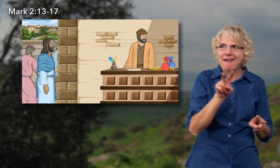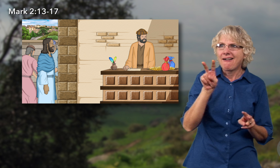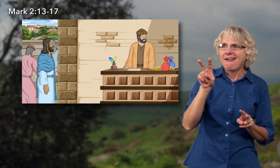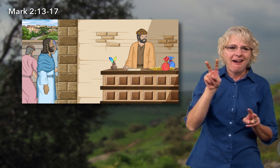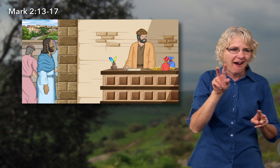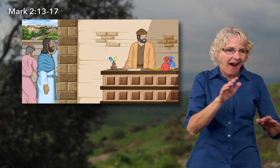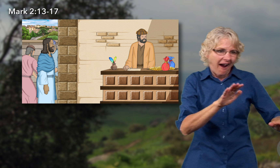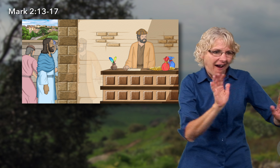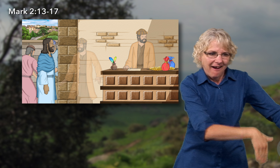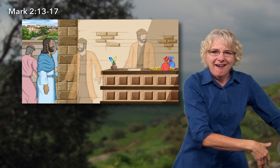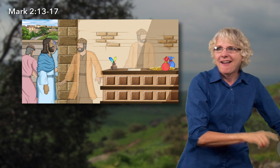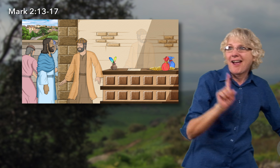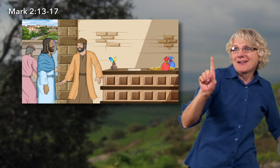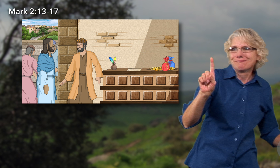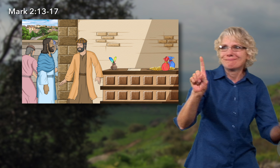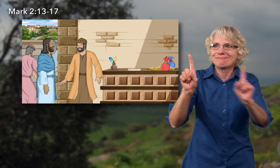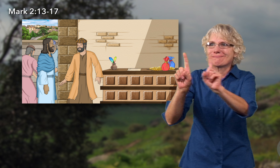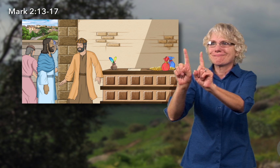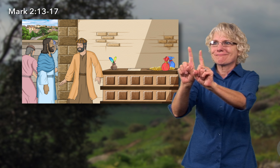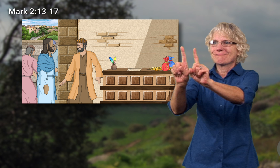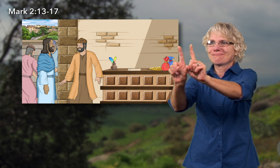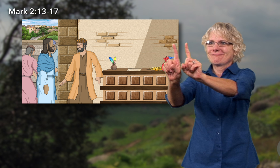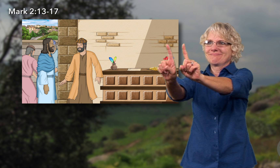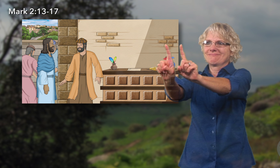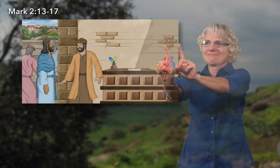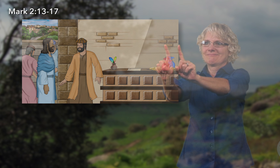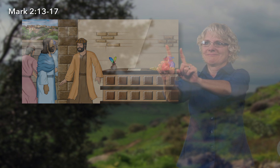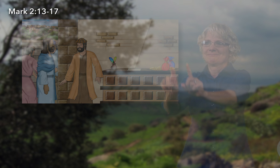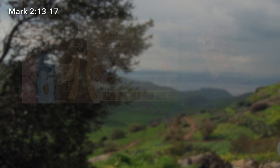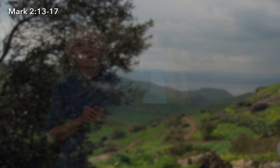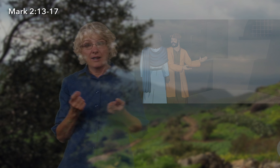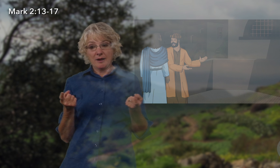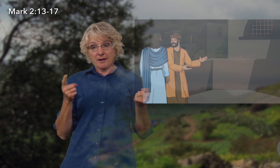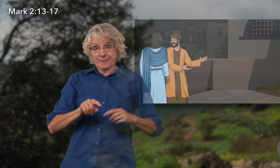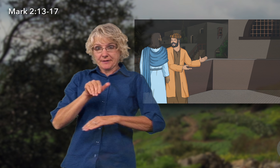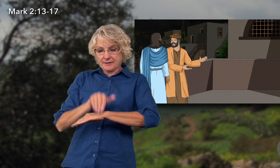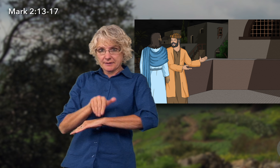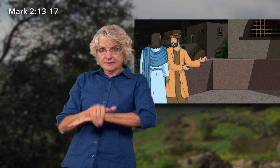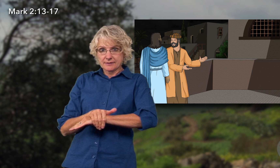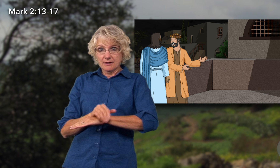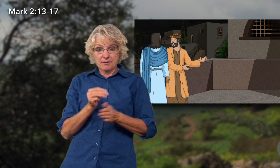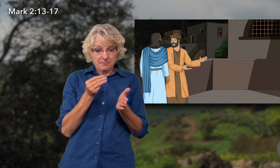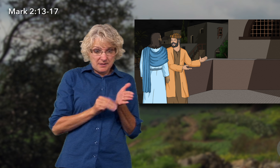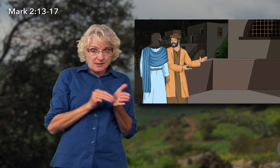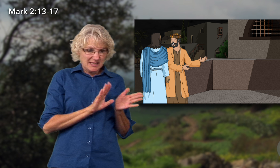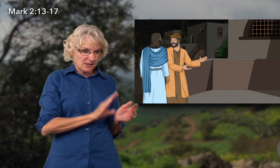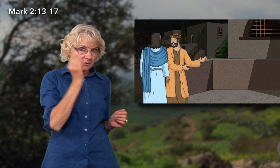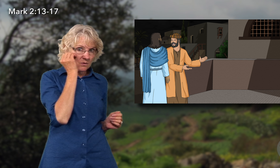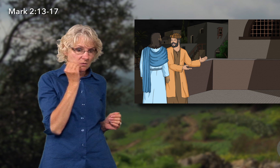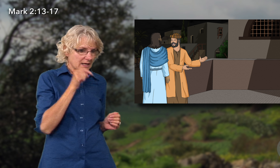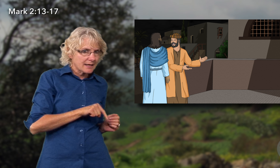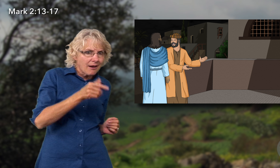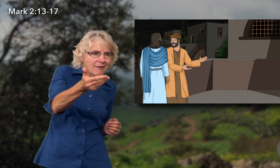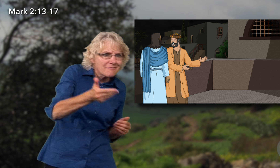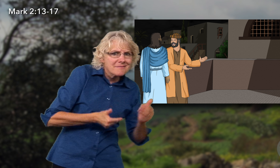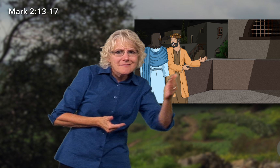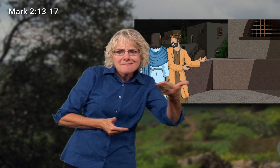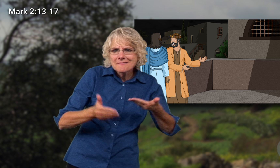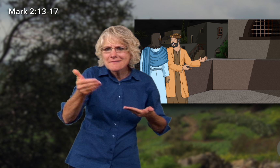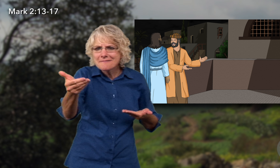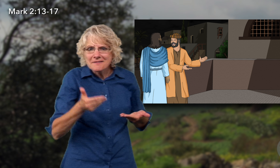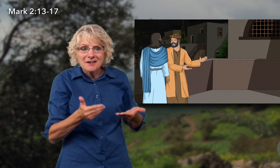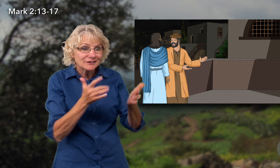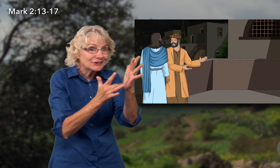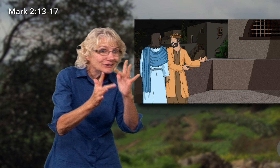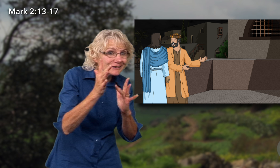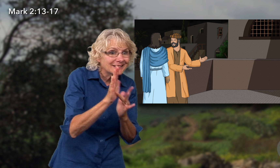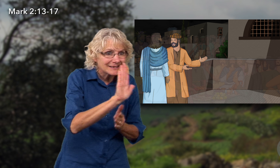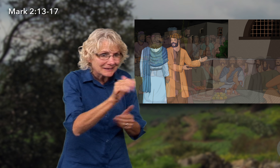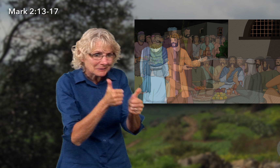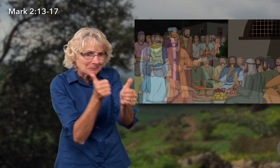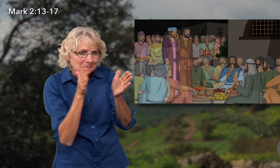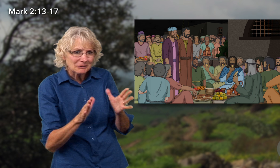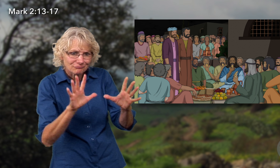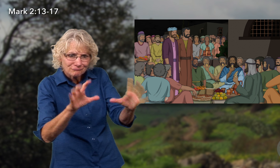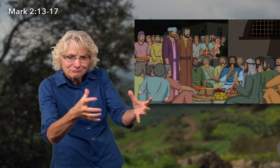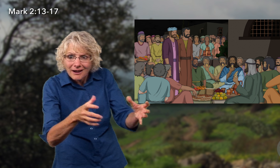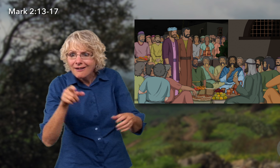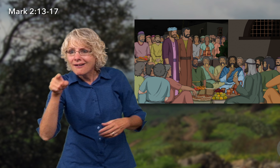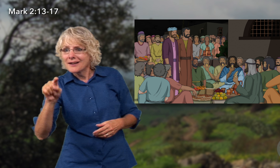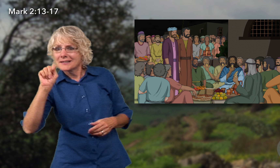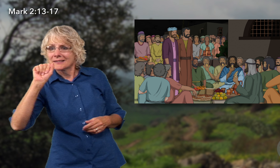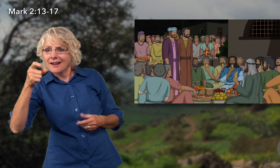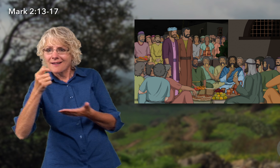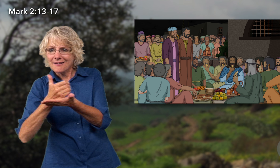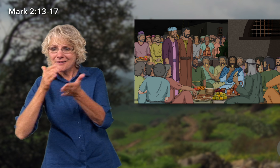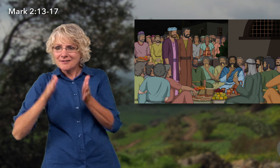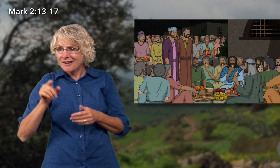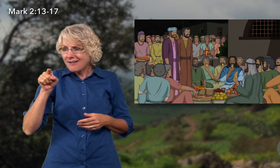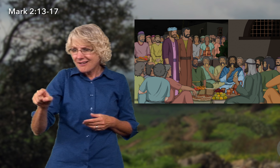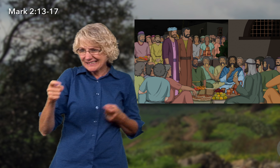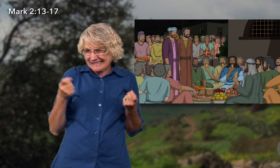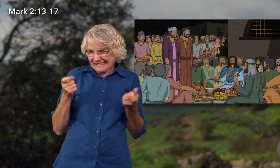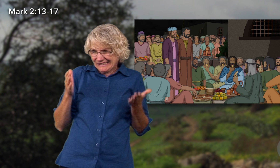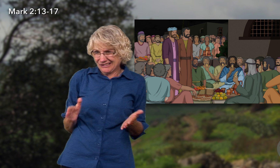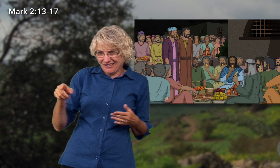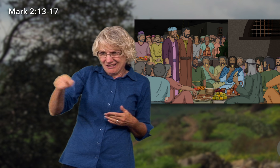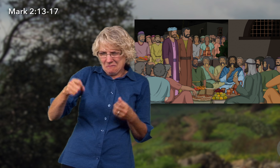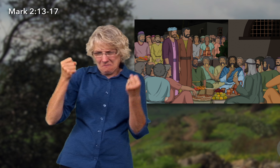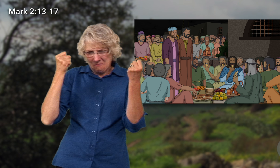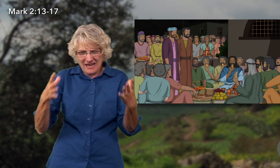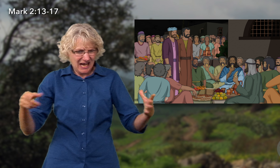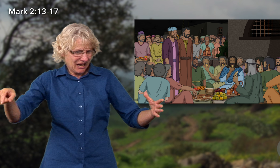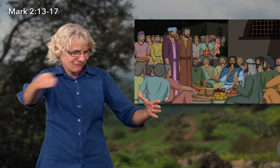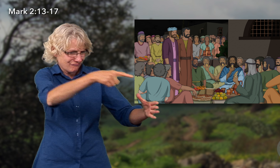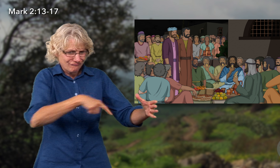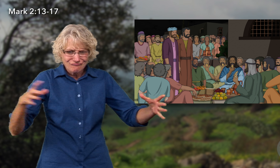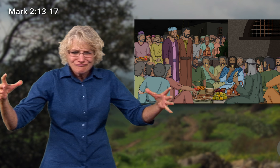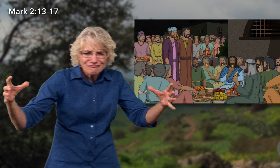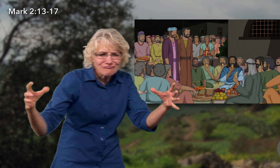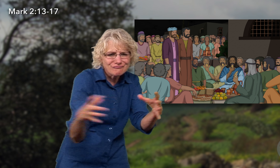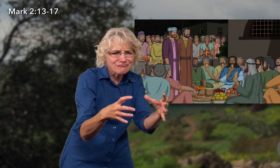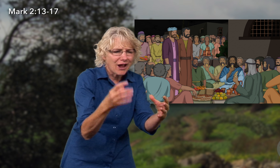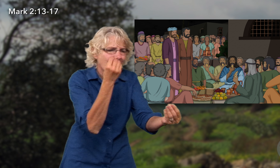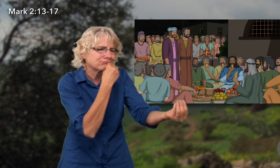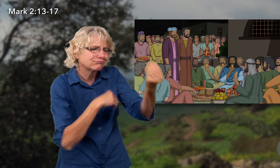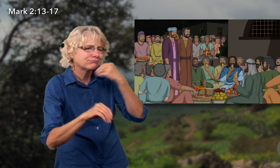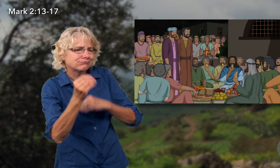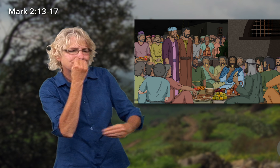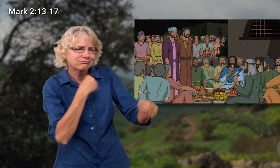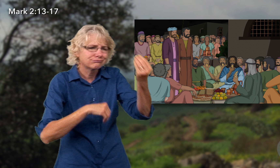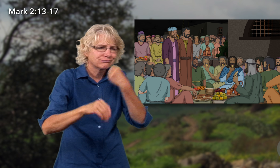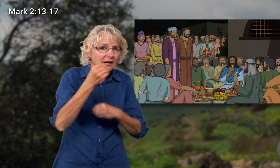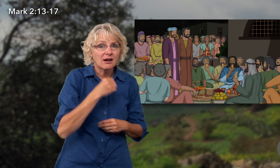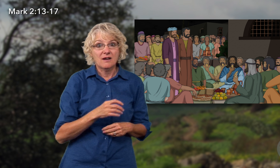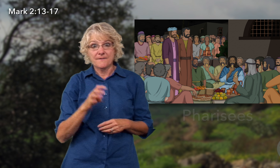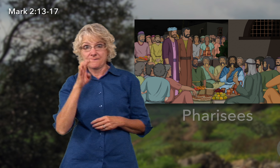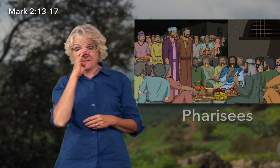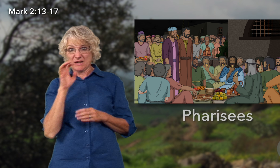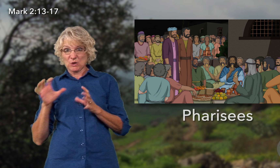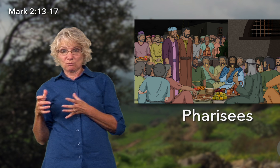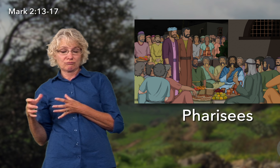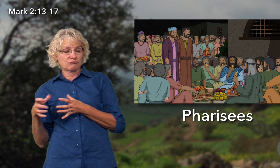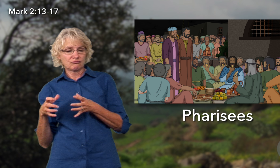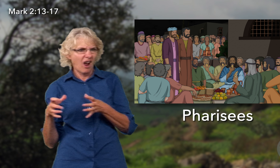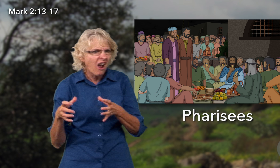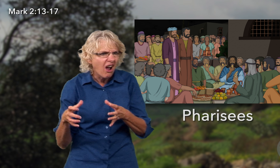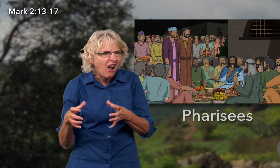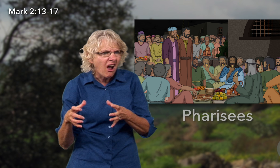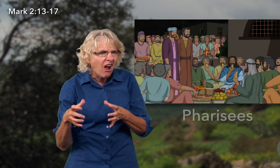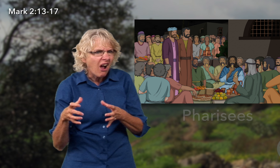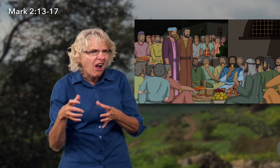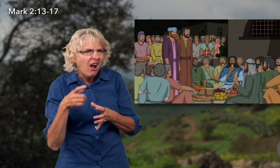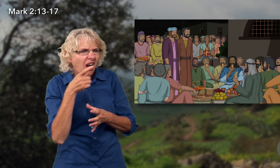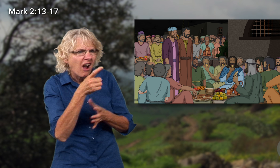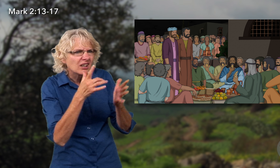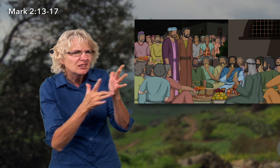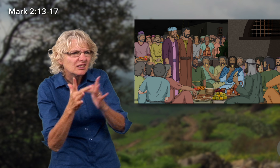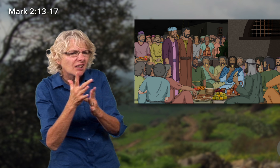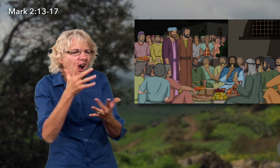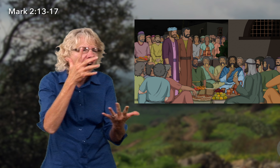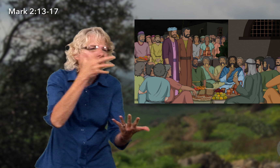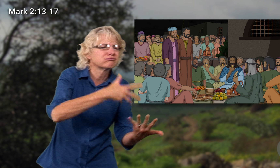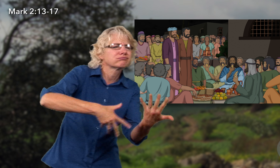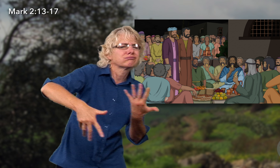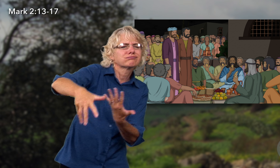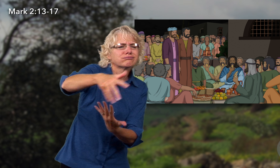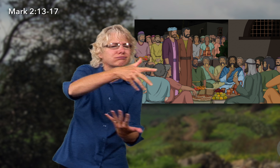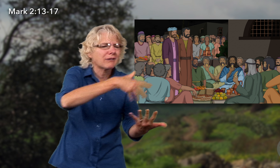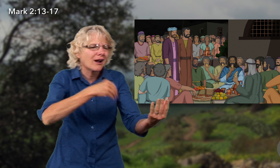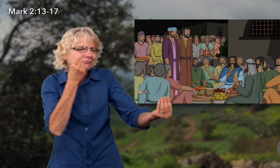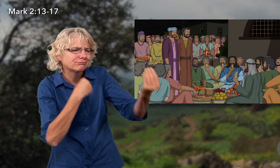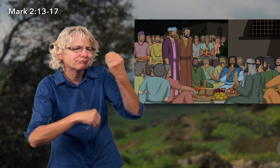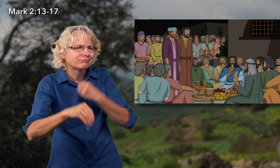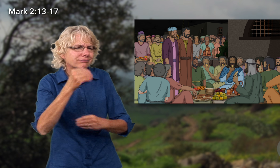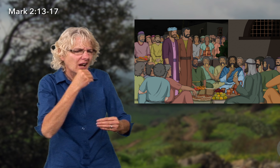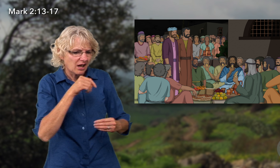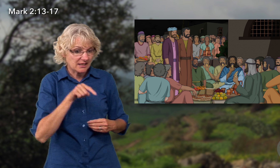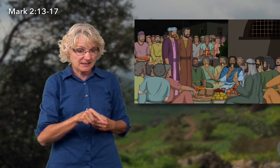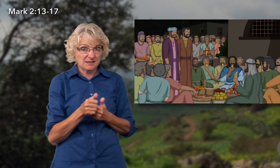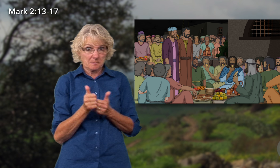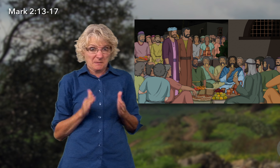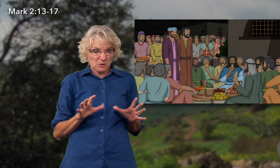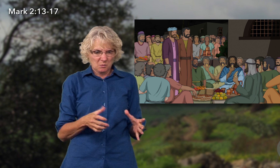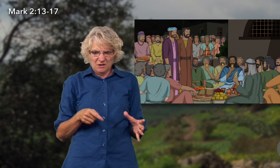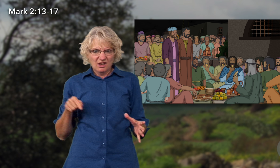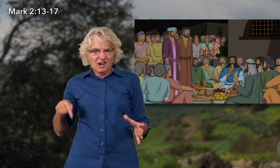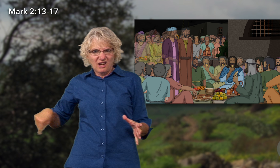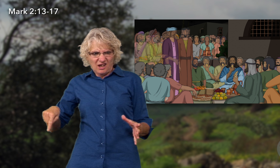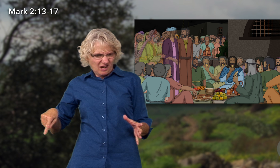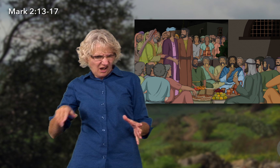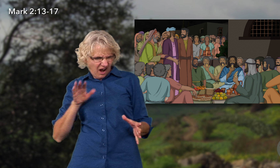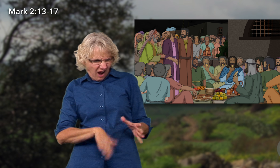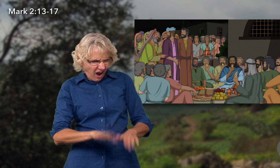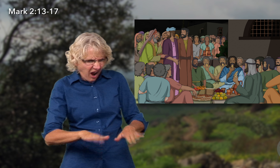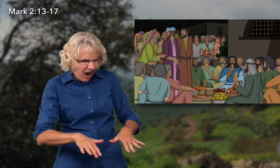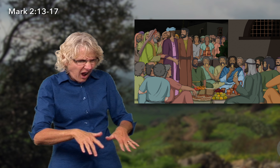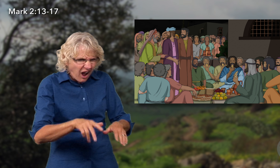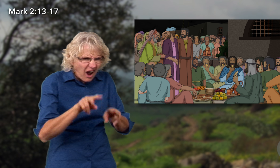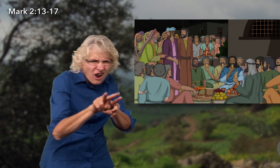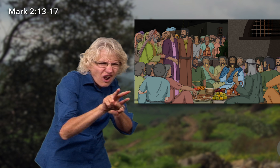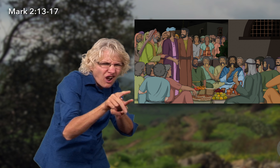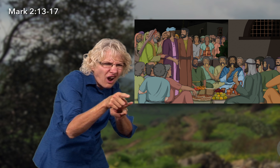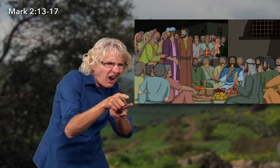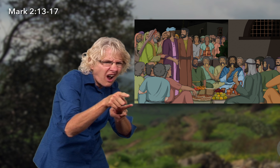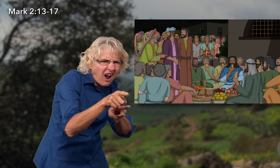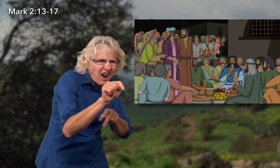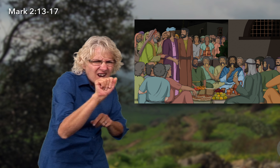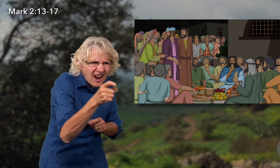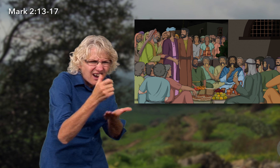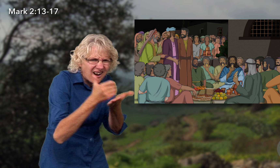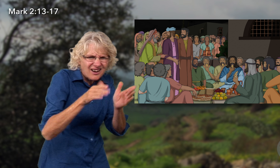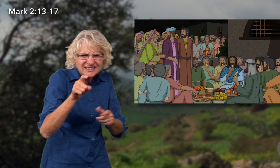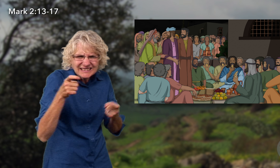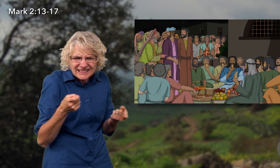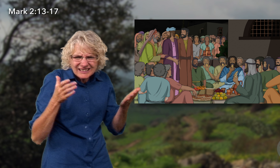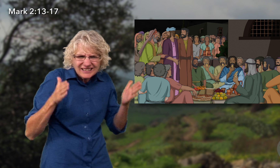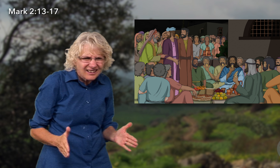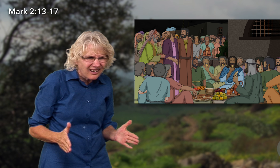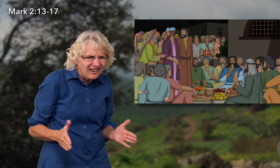While Jesus was dining at Levi’s house, many tax collectors and sinners were eating with Him and His disciples—for there were many who followed Him.